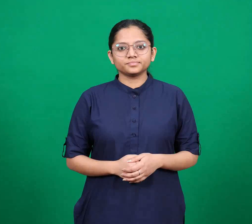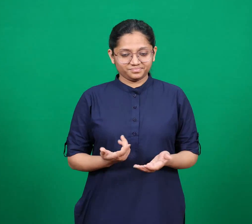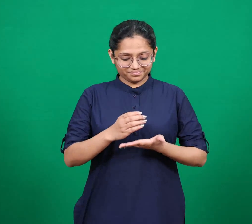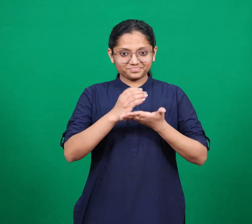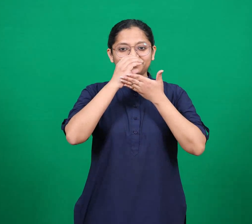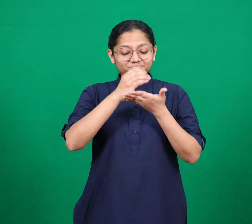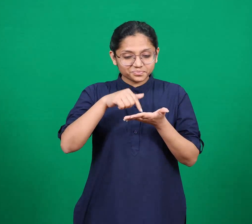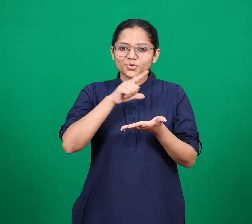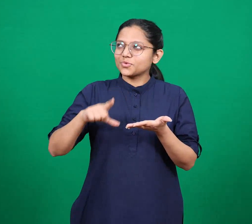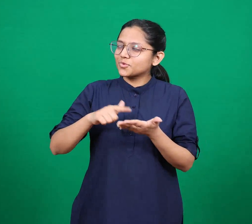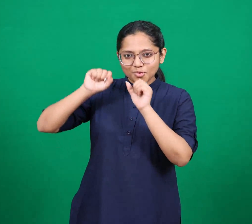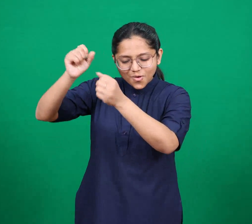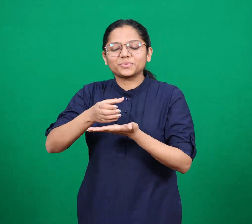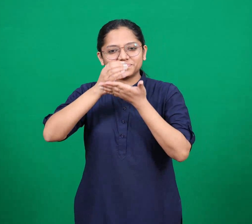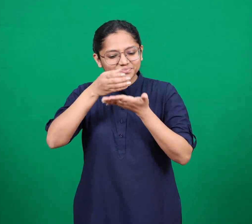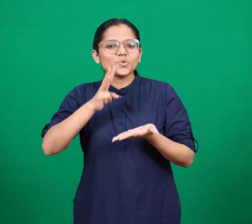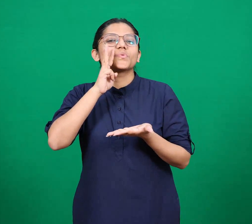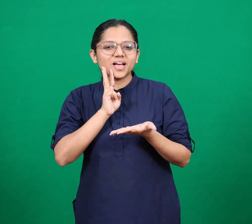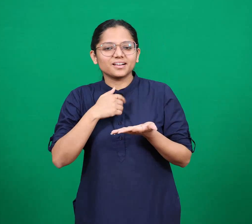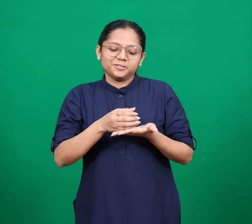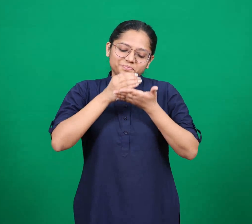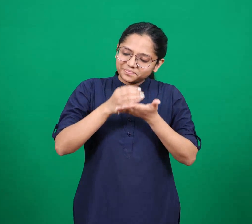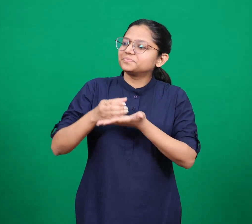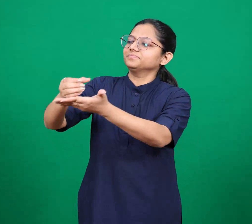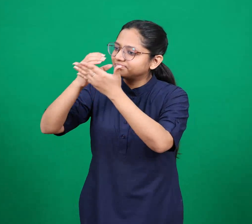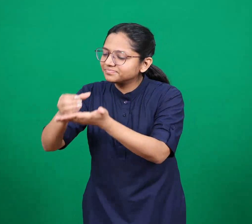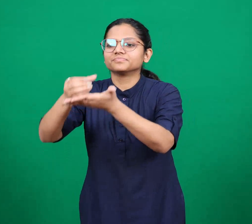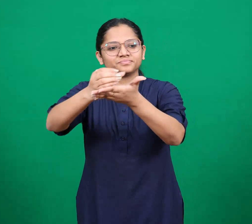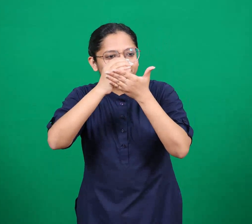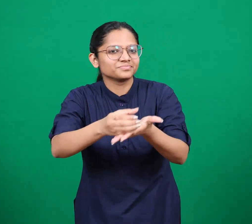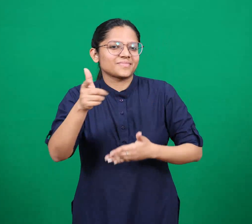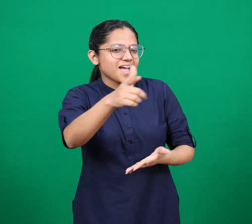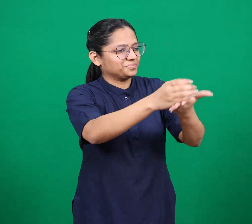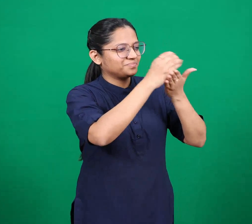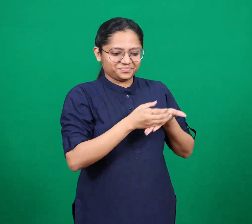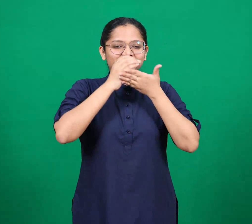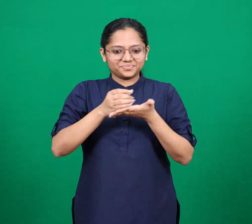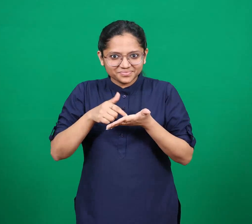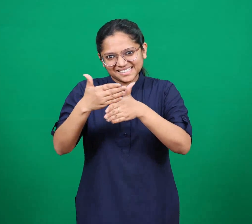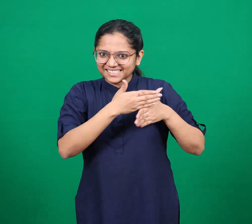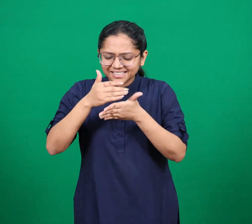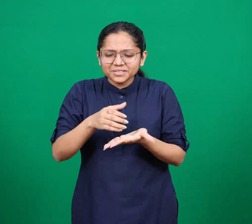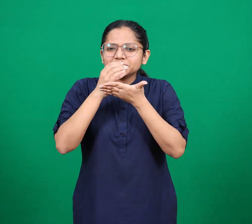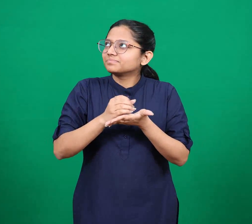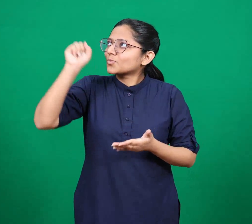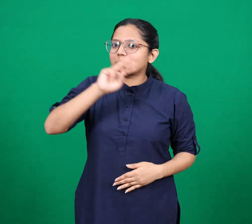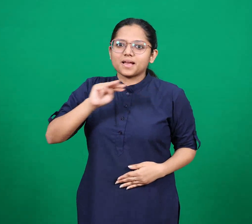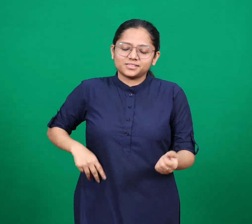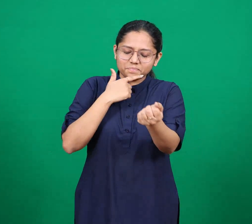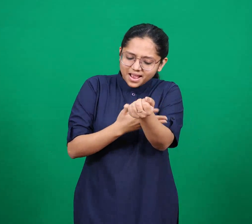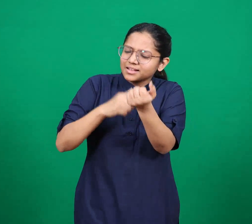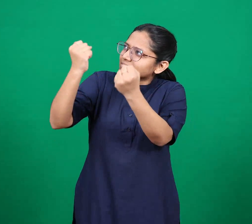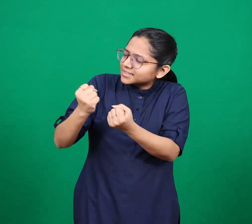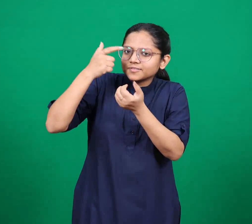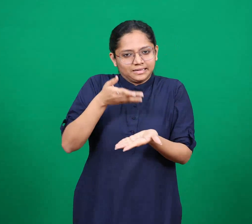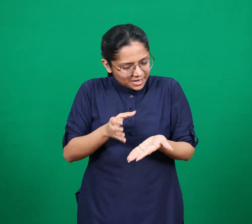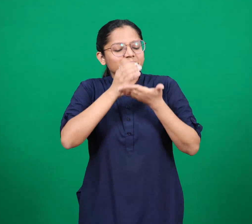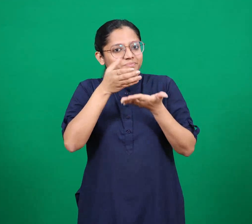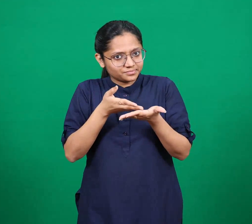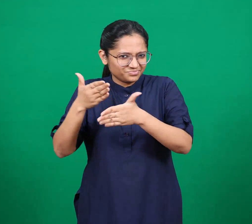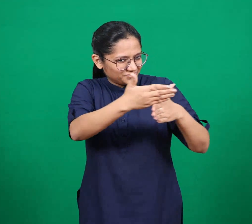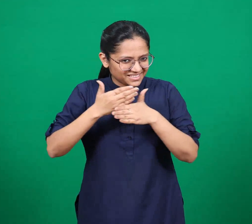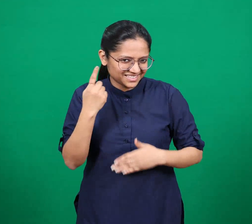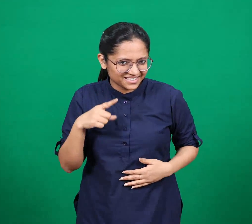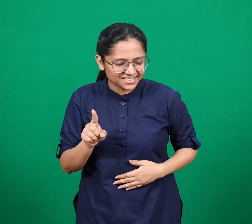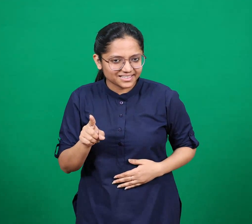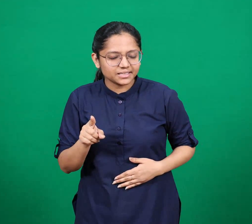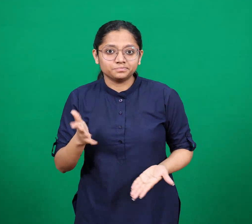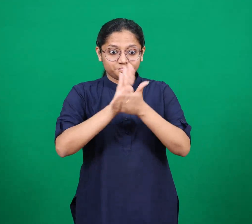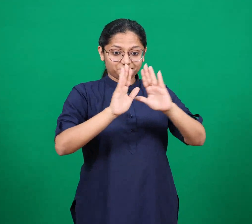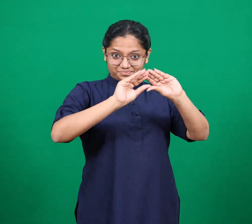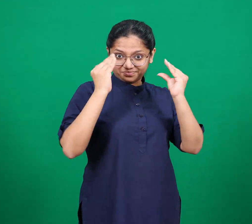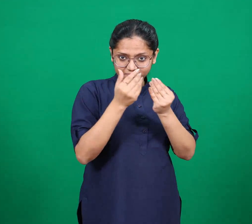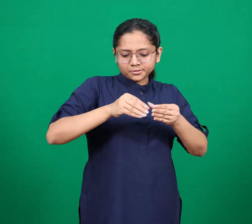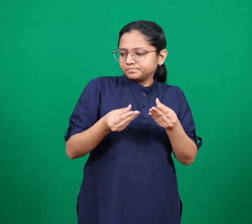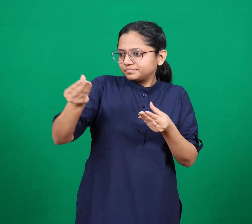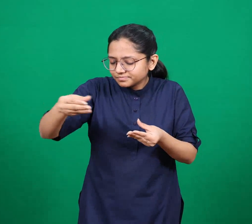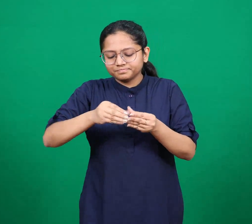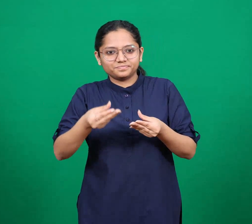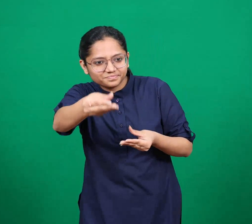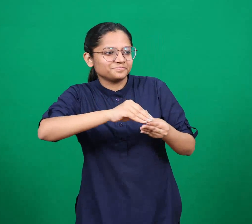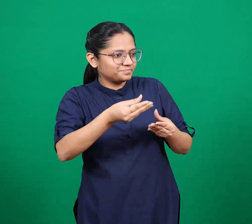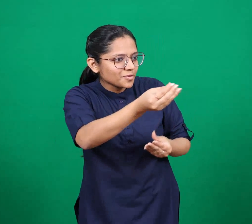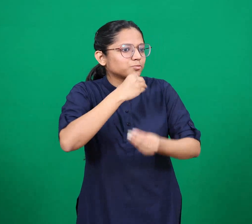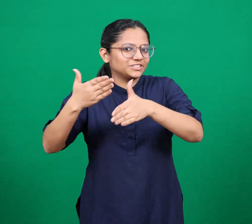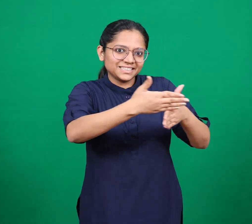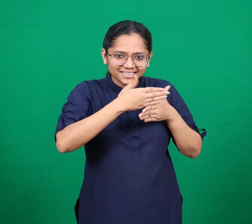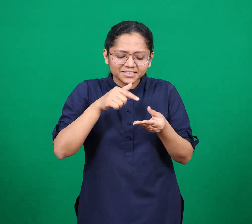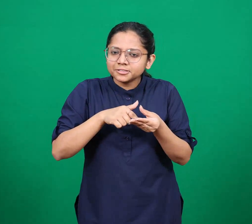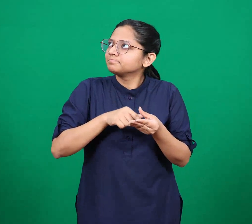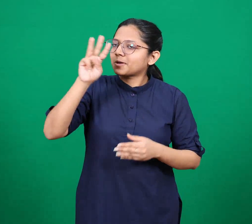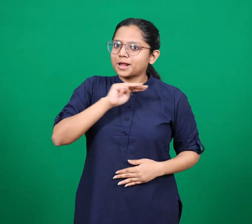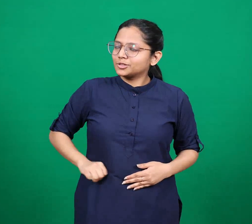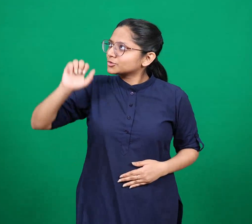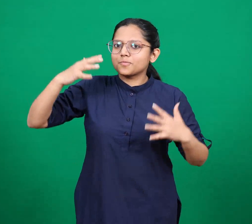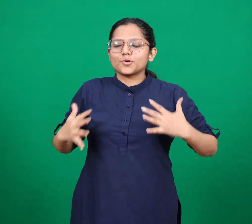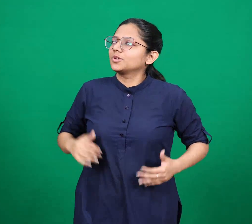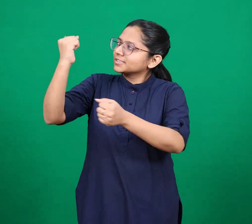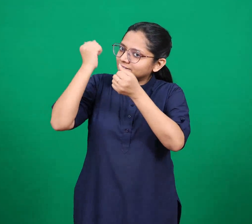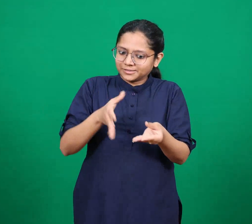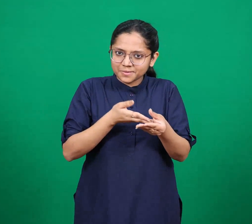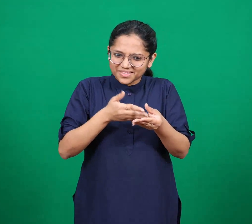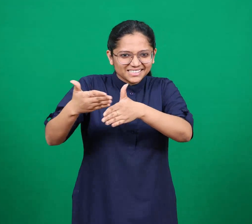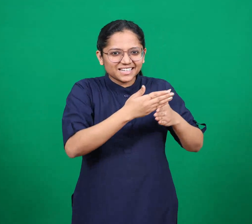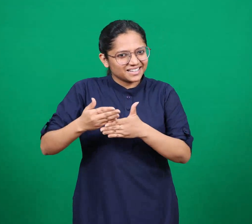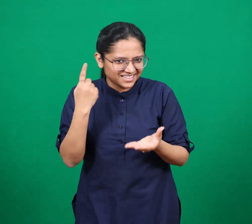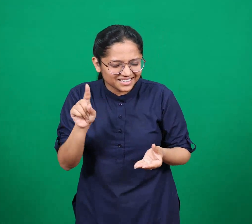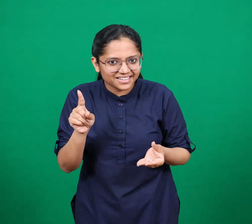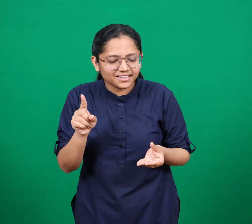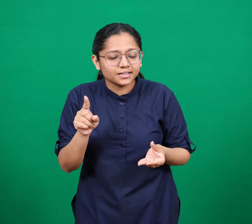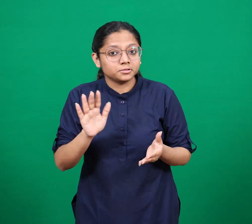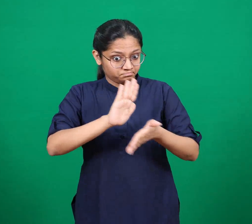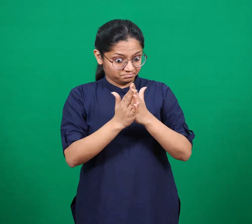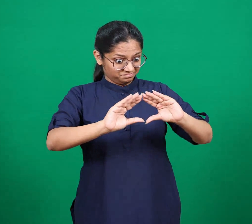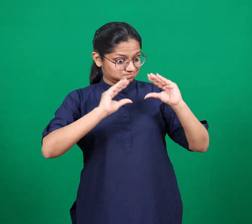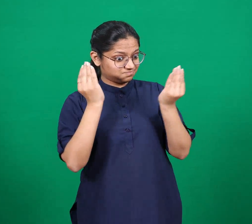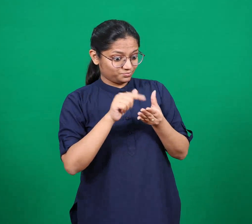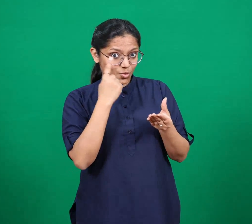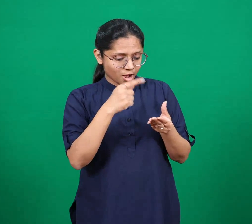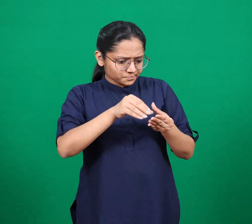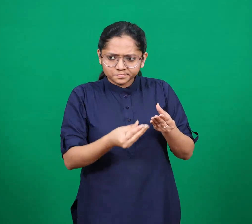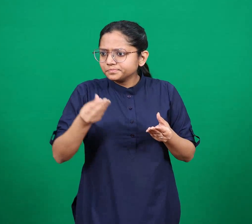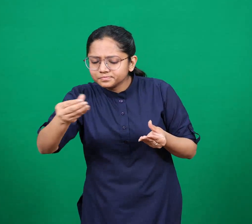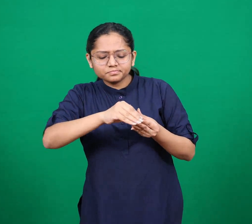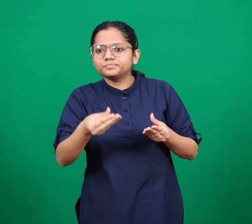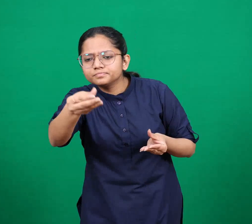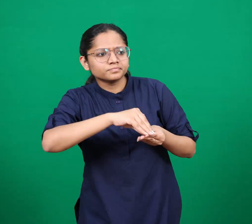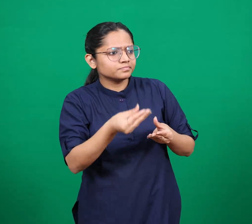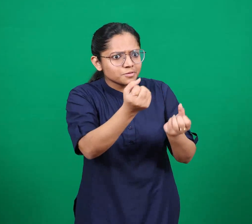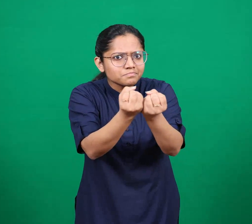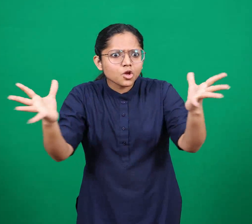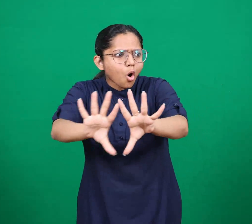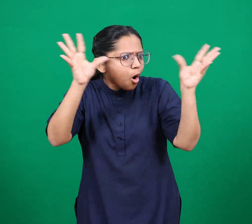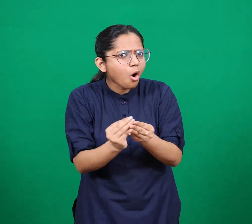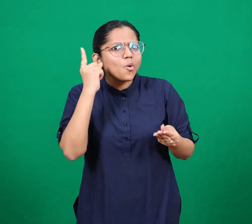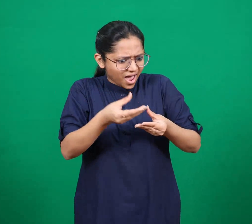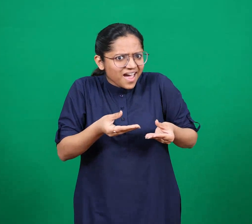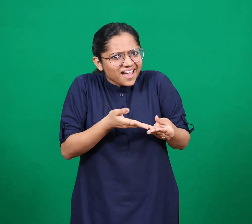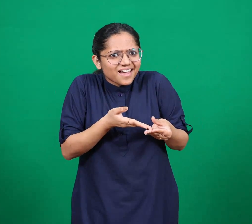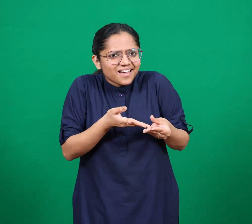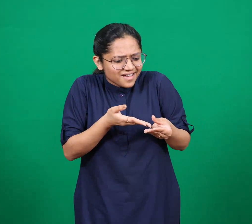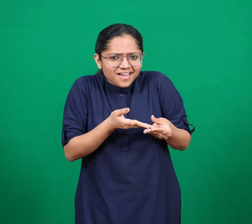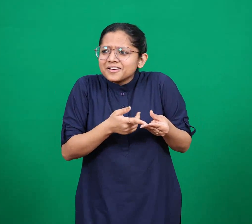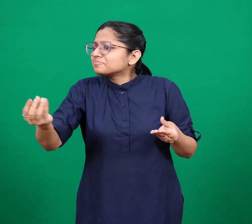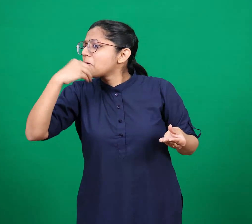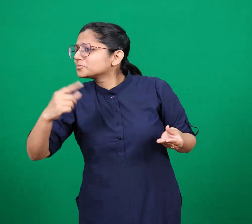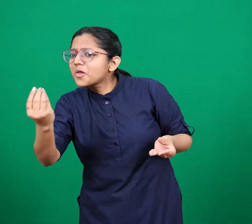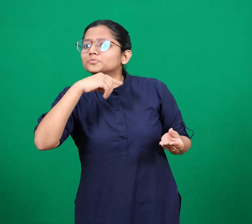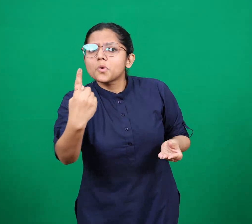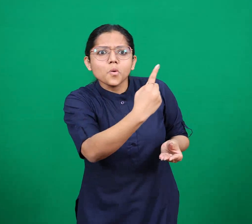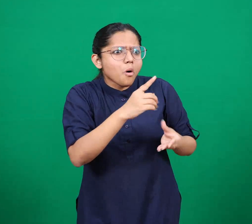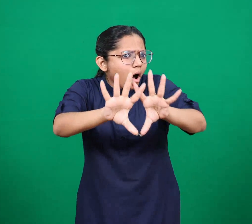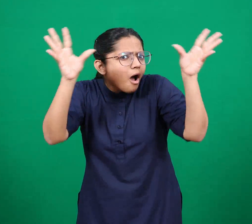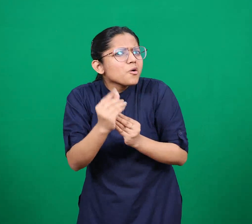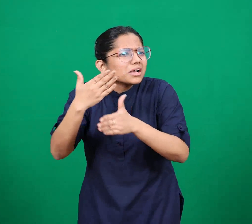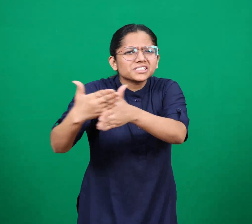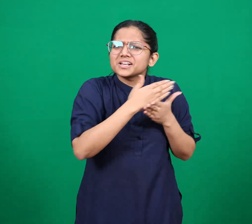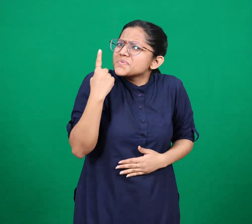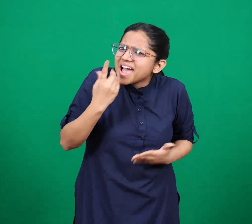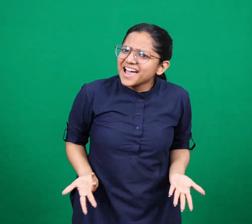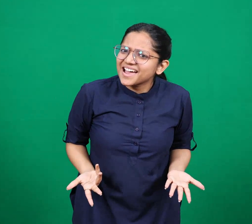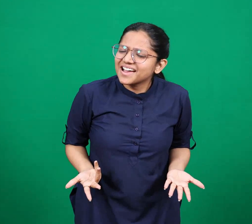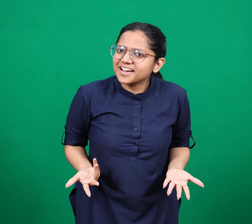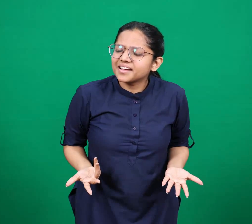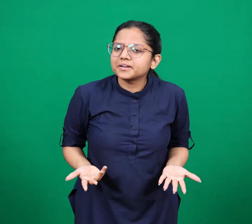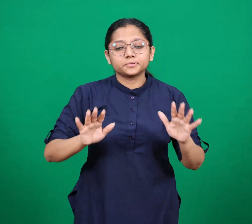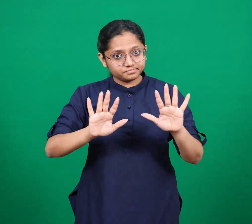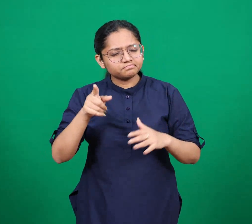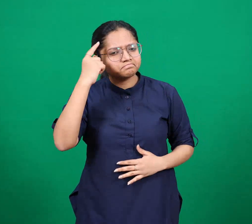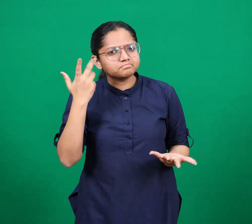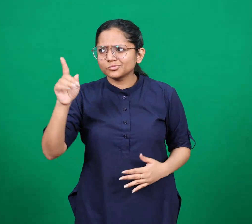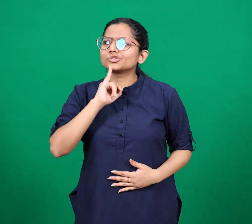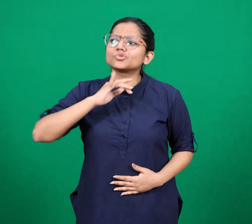Is not the cup of blessing that we bless a participation in the blood of Christ? And is not the bread that we break a participation in the body of Christ? Because there is one loaf, we who are many are one body; for we all partake of the one loaf.